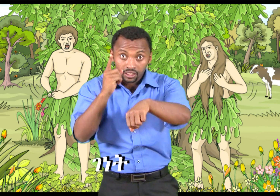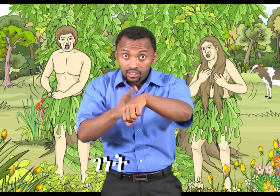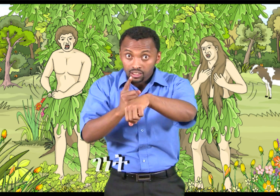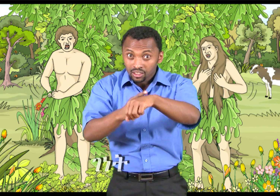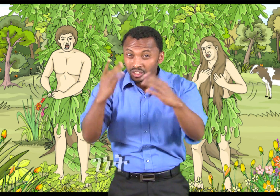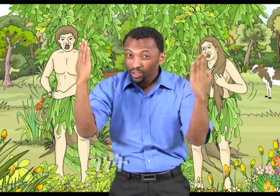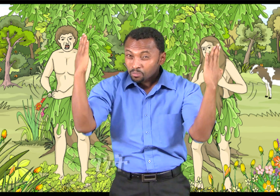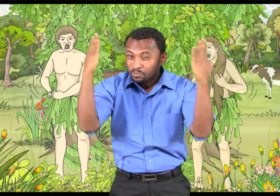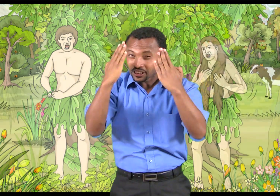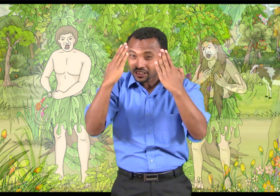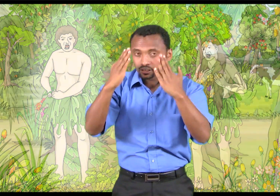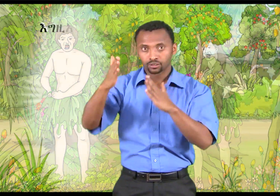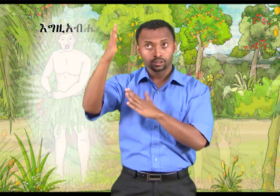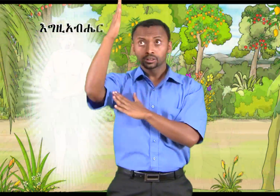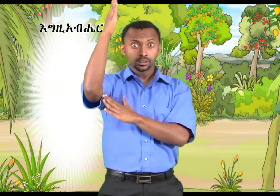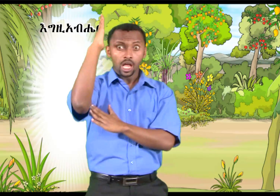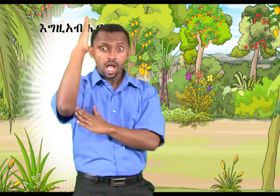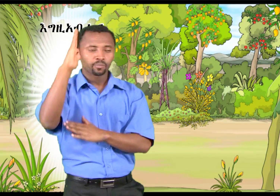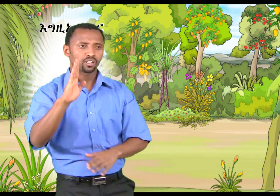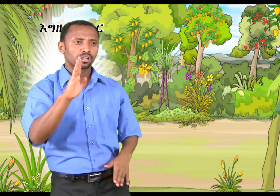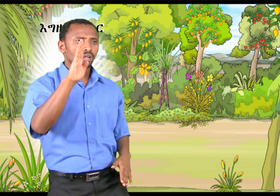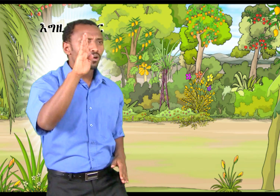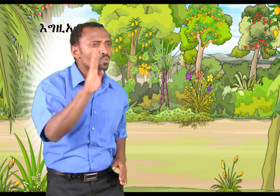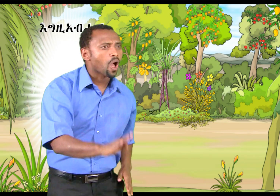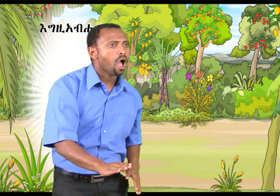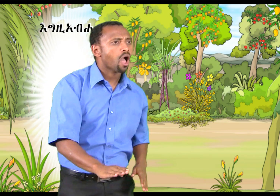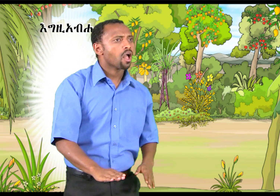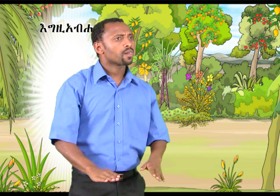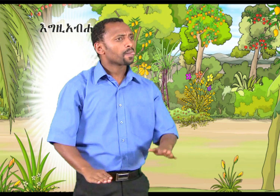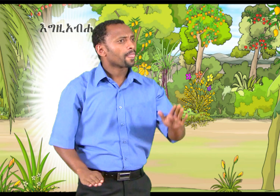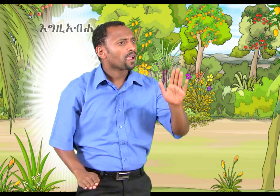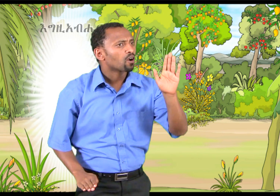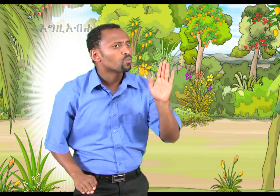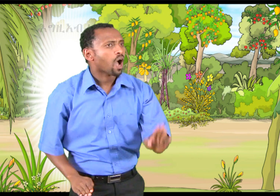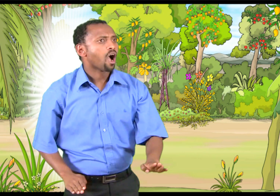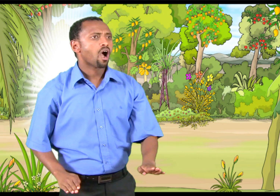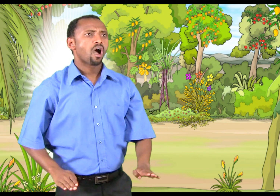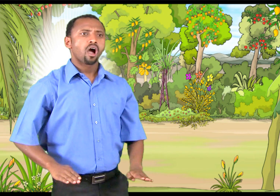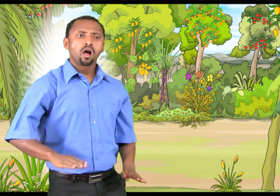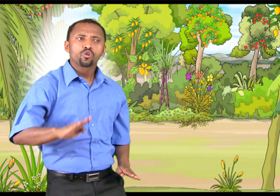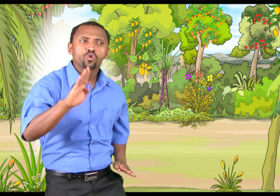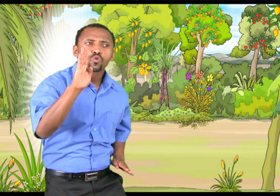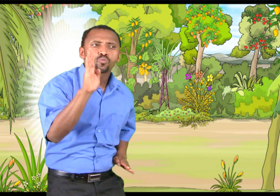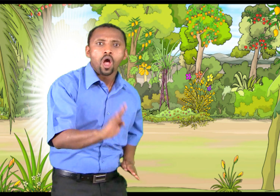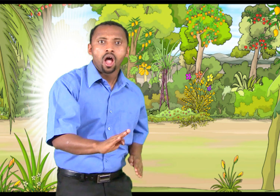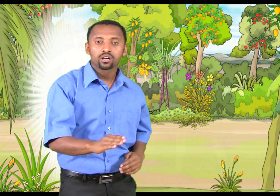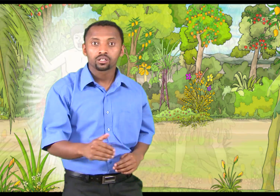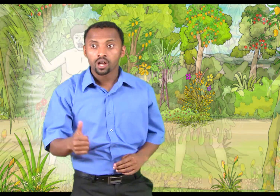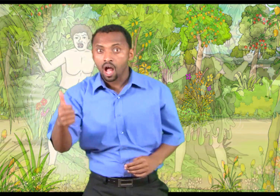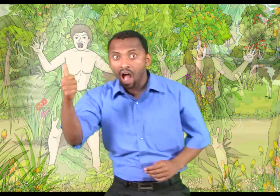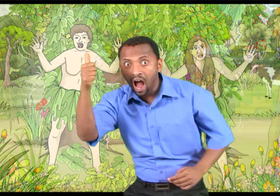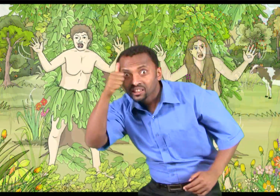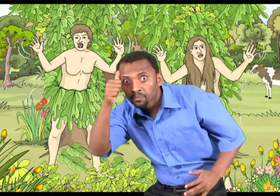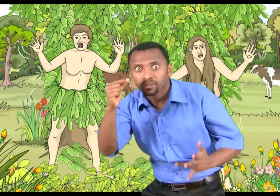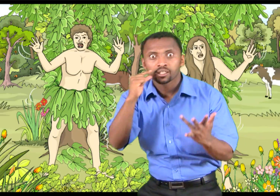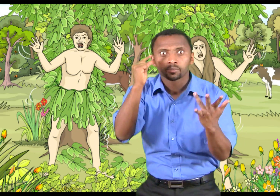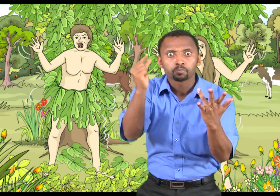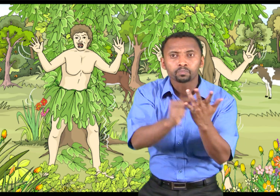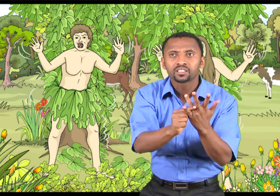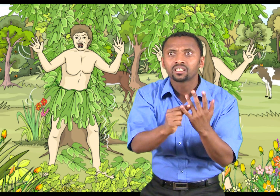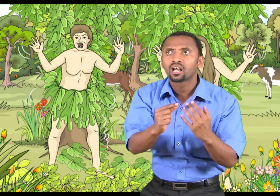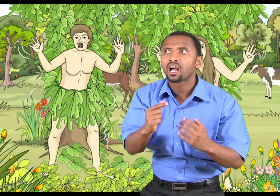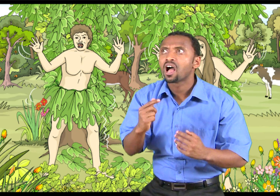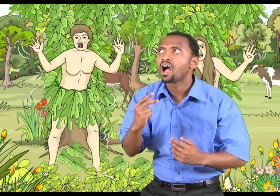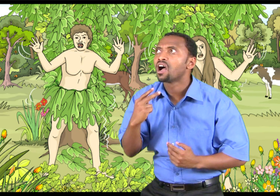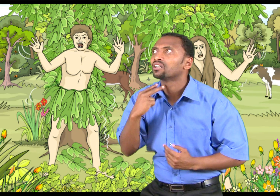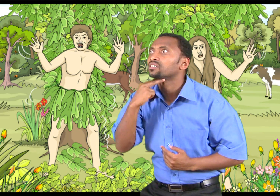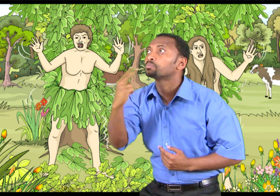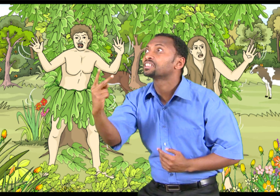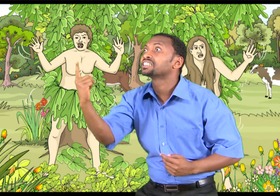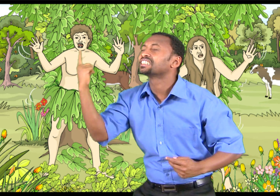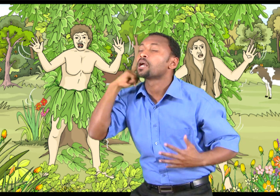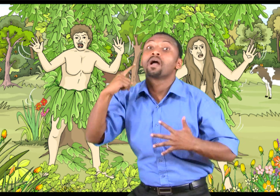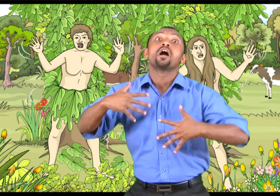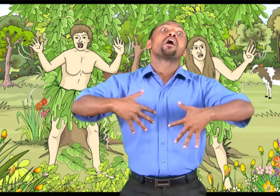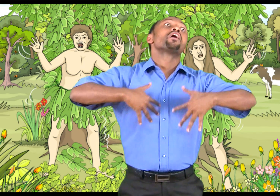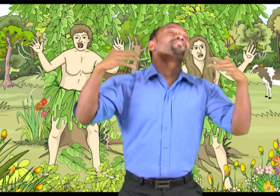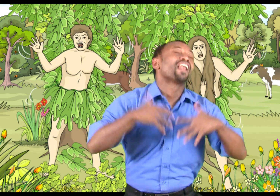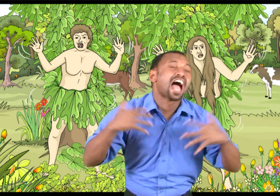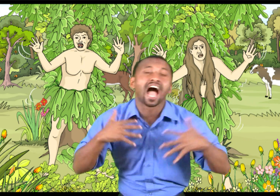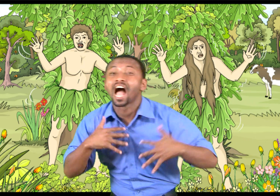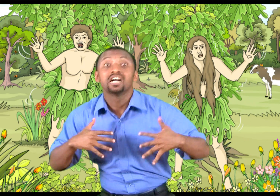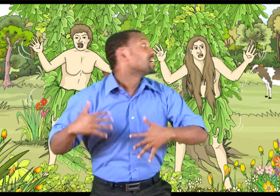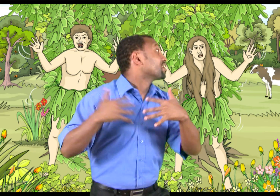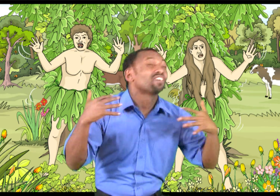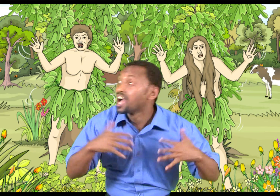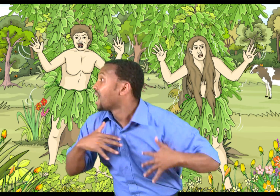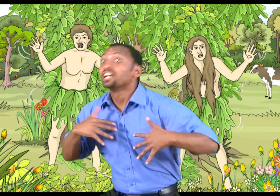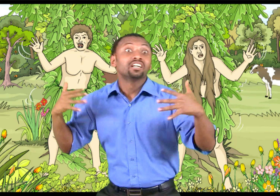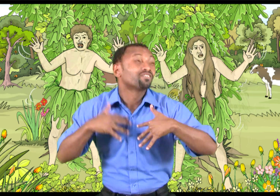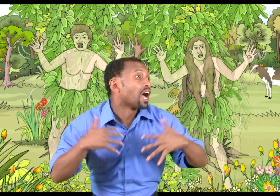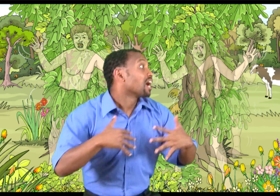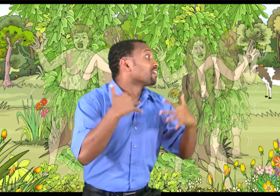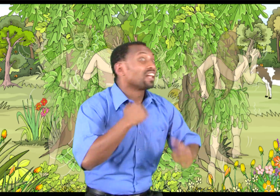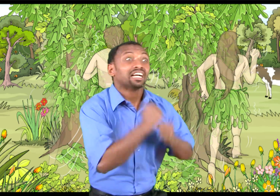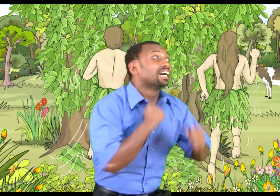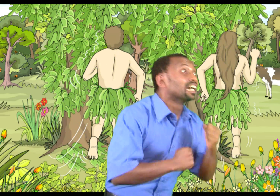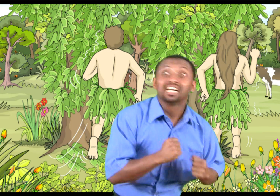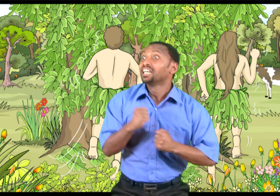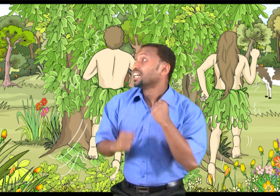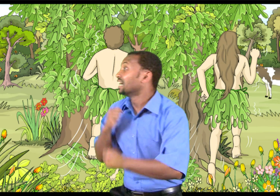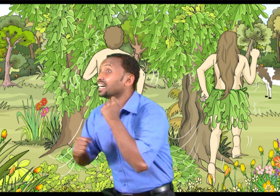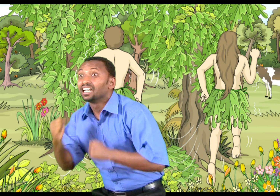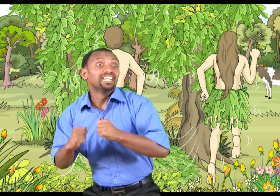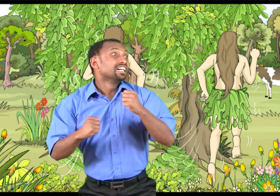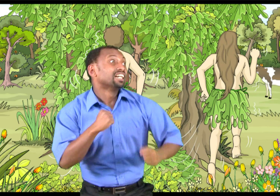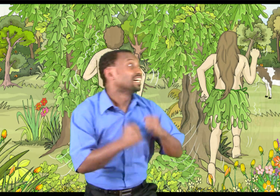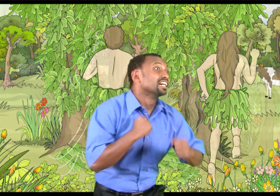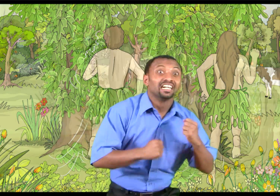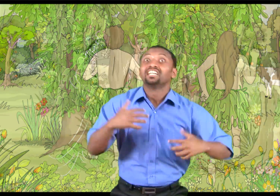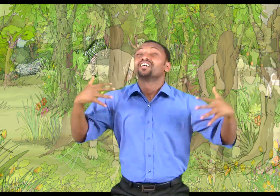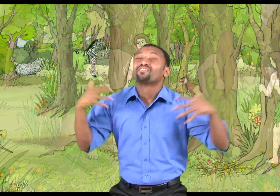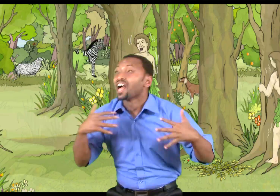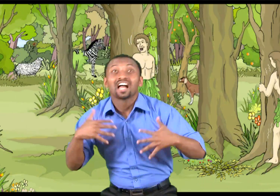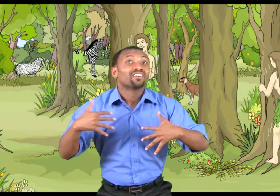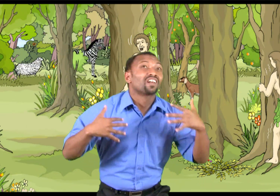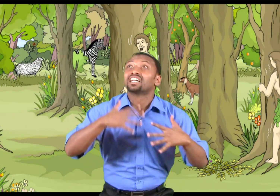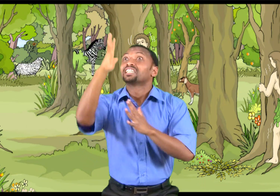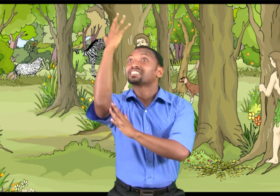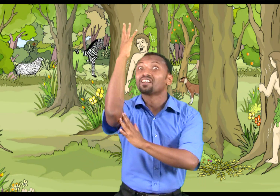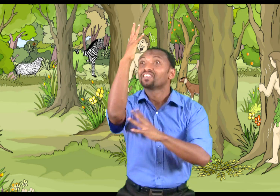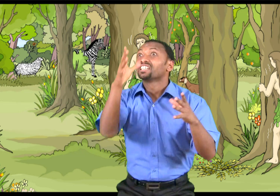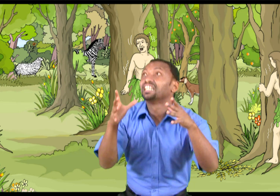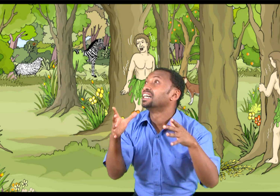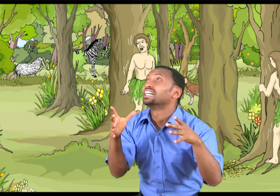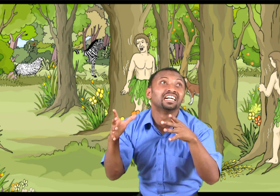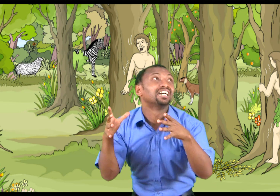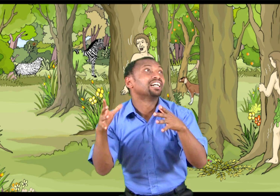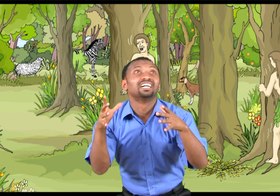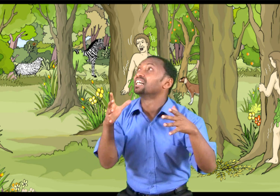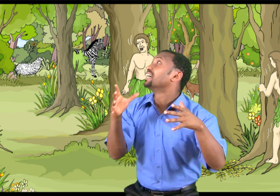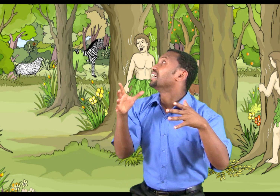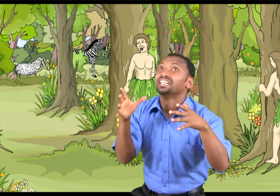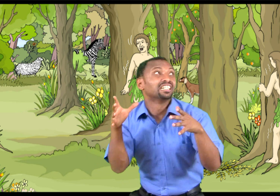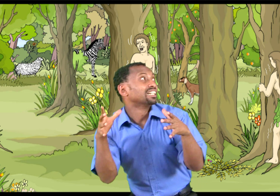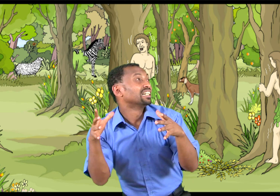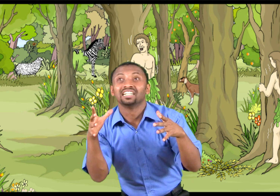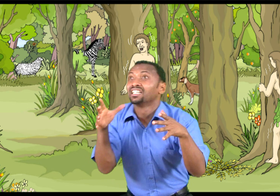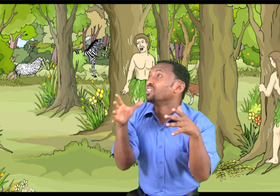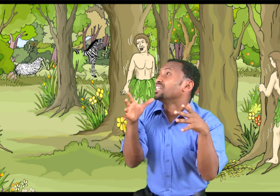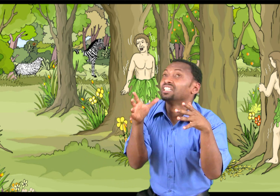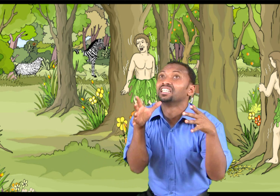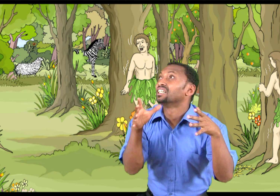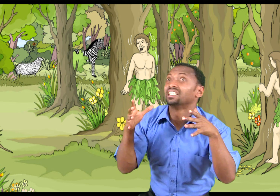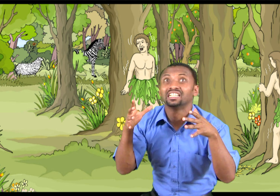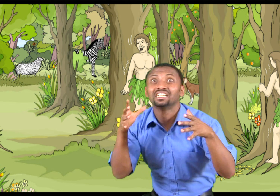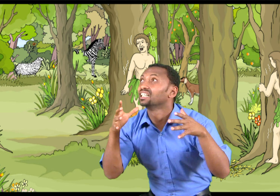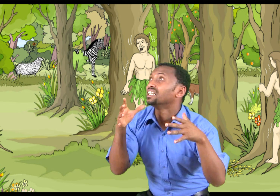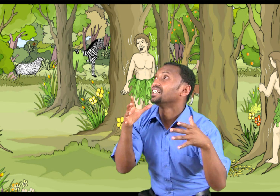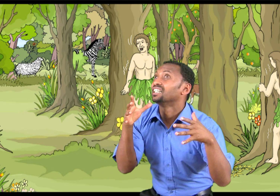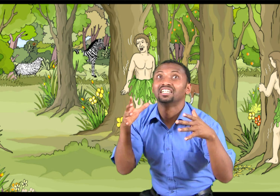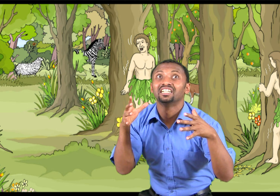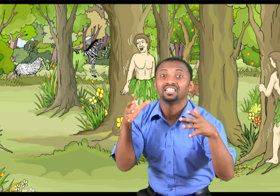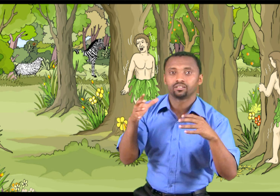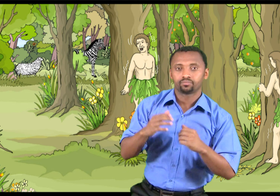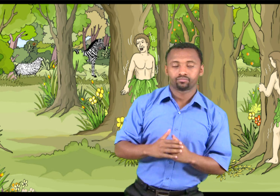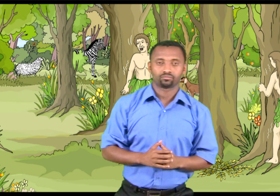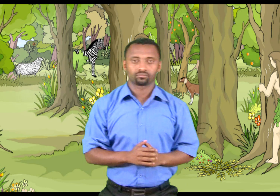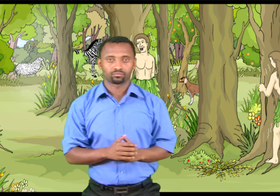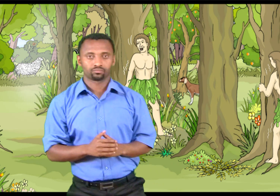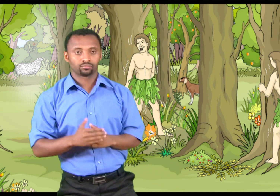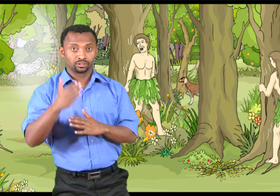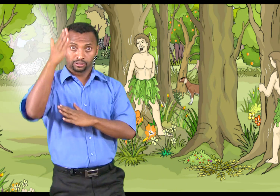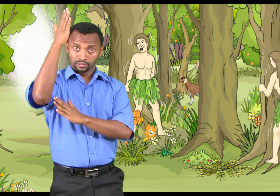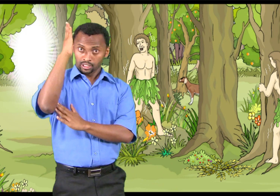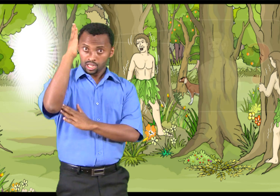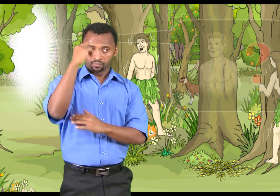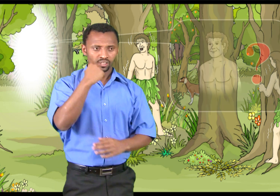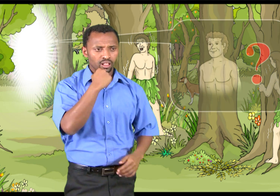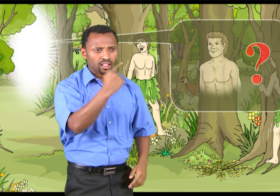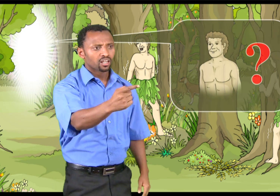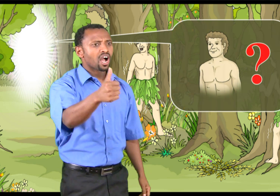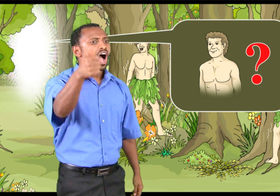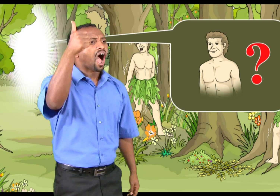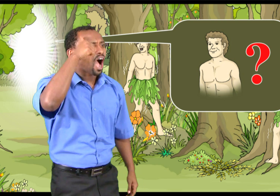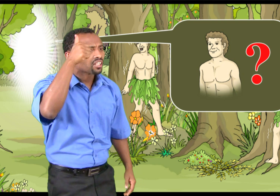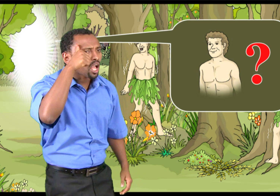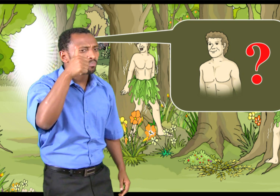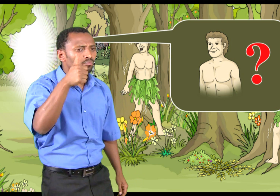Then the man and his wife heard the voice of the LORD God walking in the garden in the breeze of the day, and they hid themselves from the presence of the LORD God among the trees of the garden.